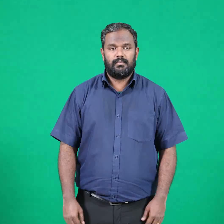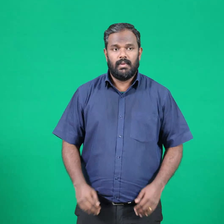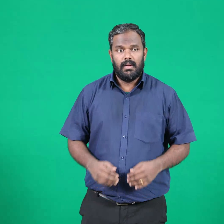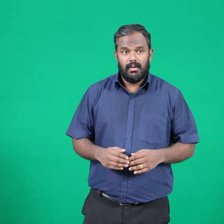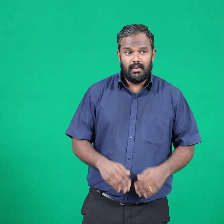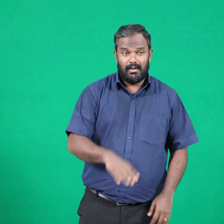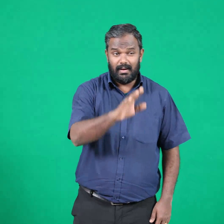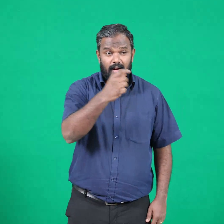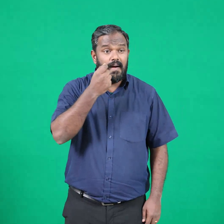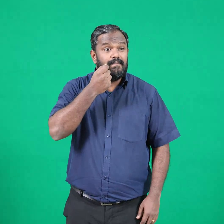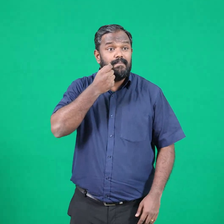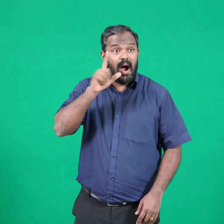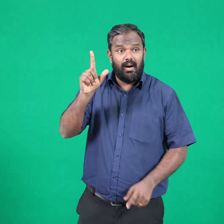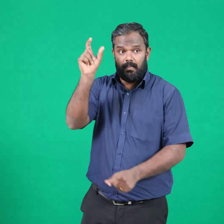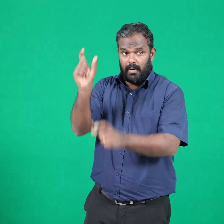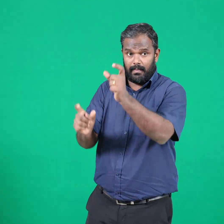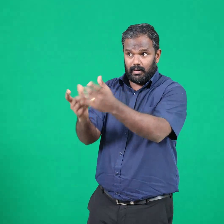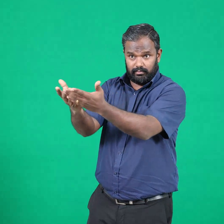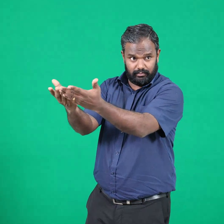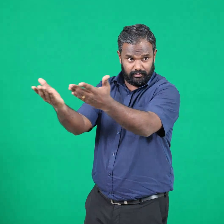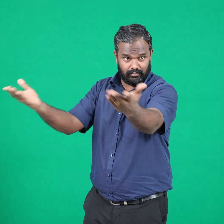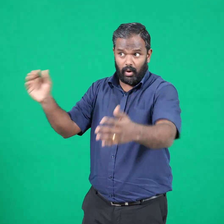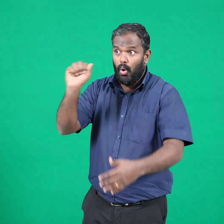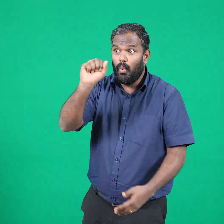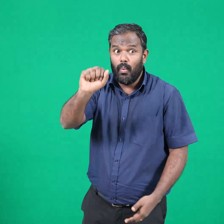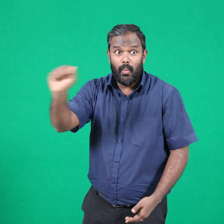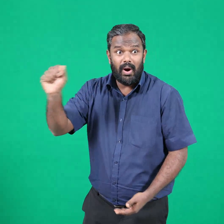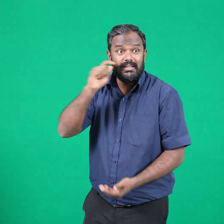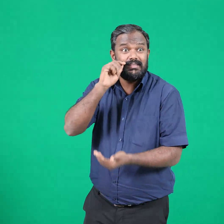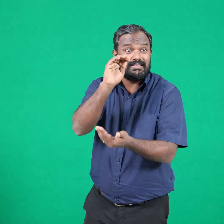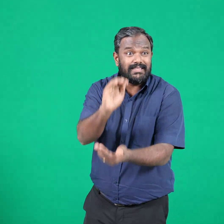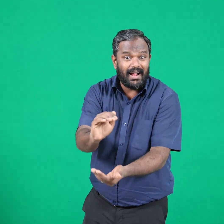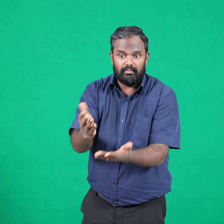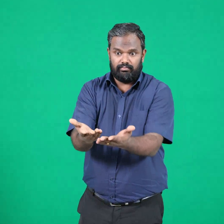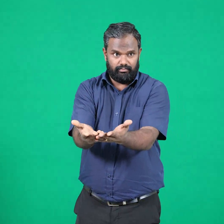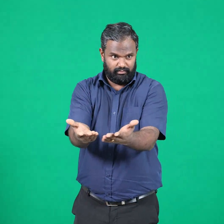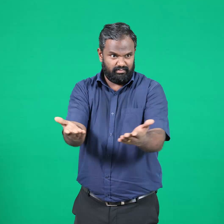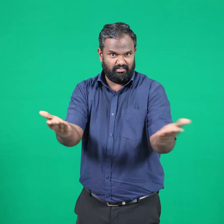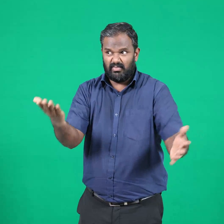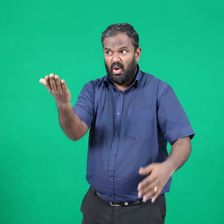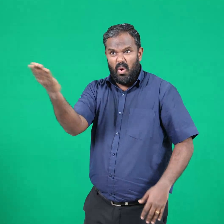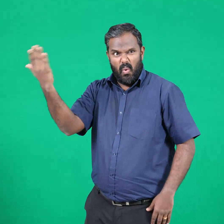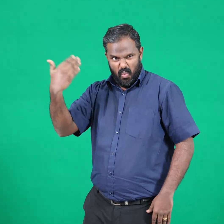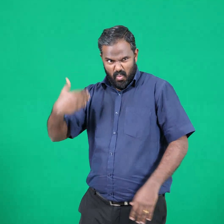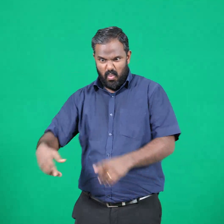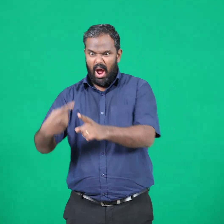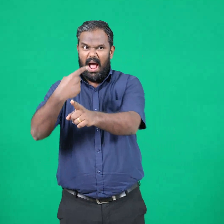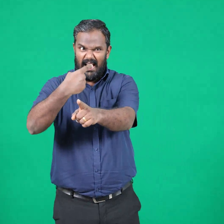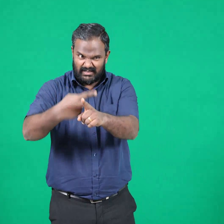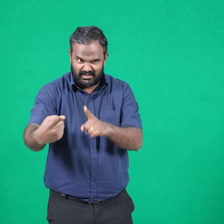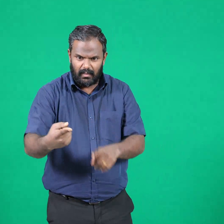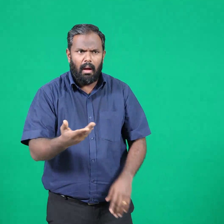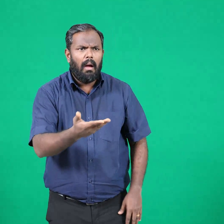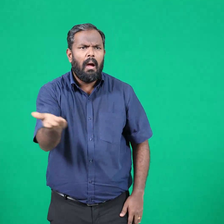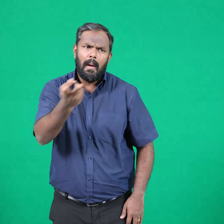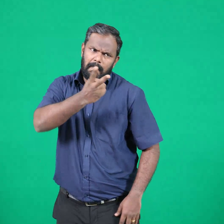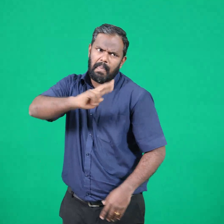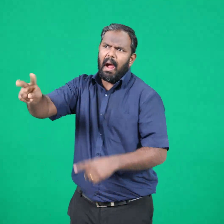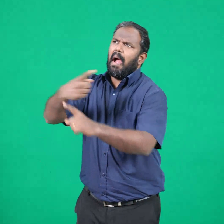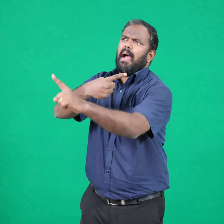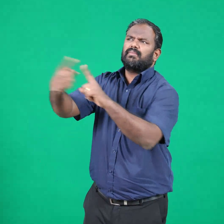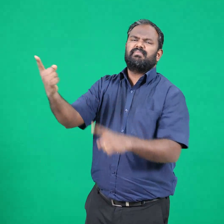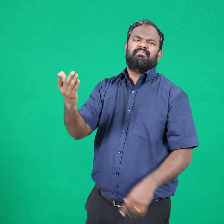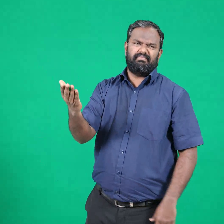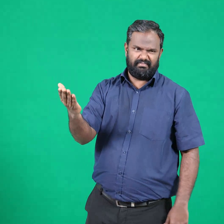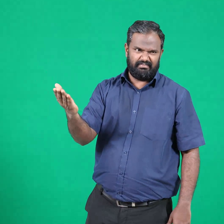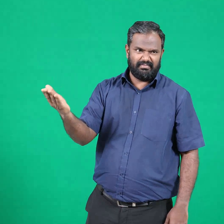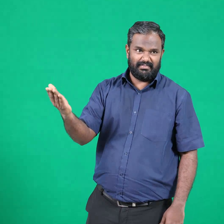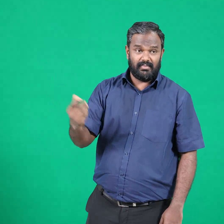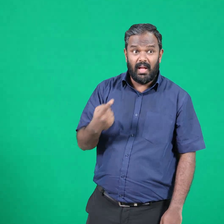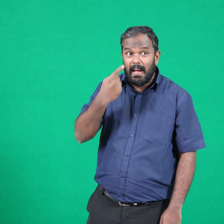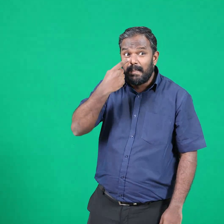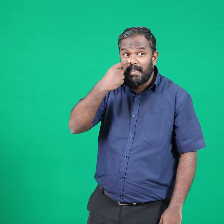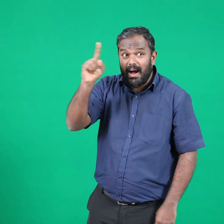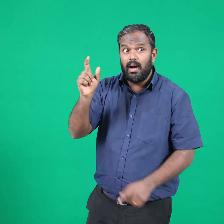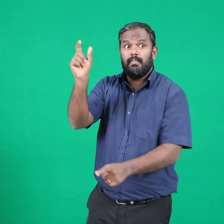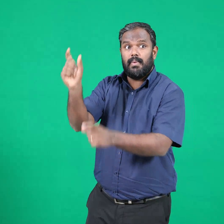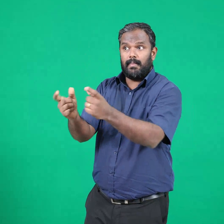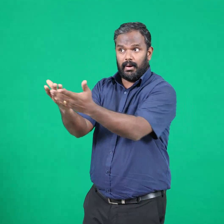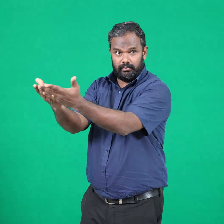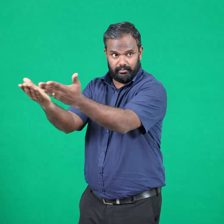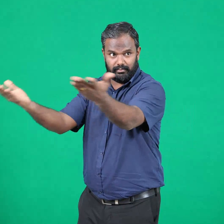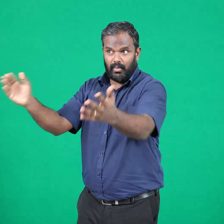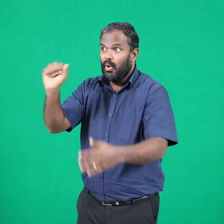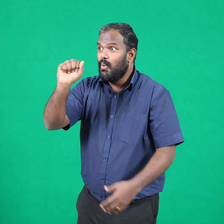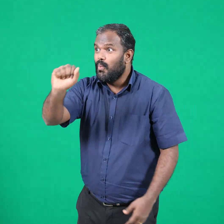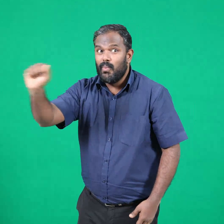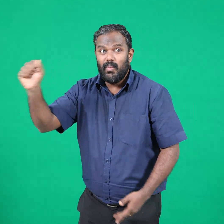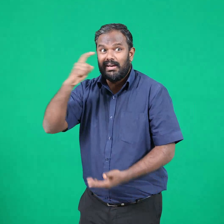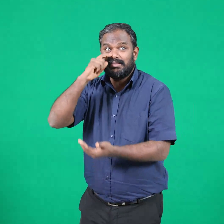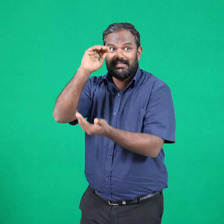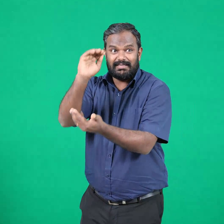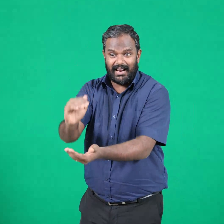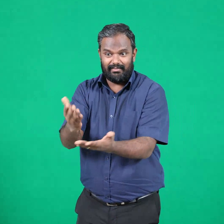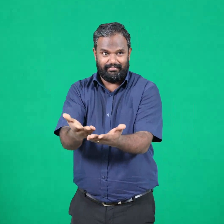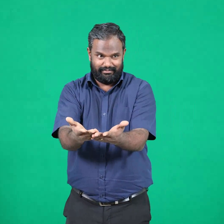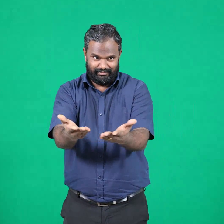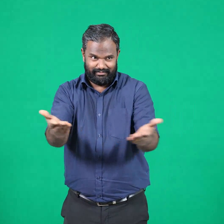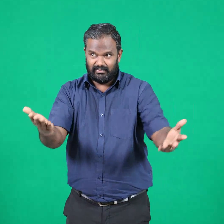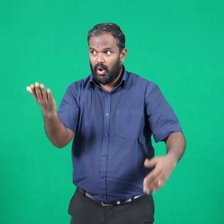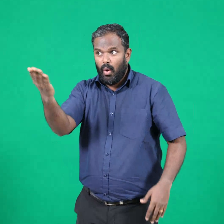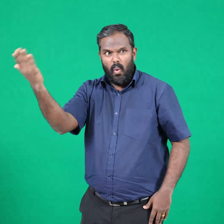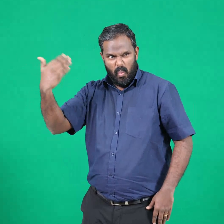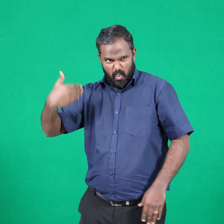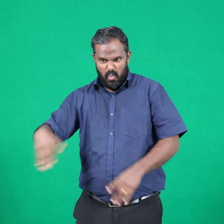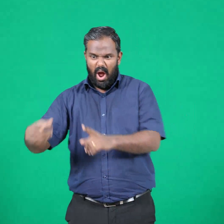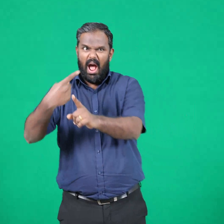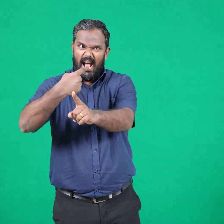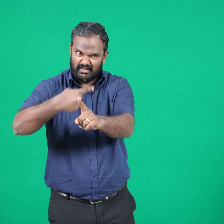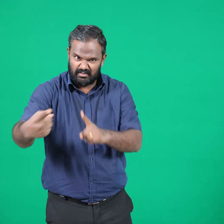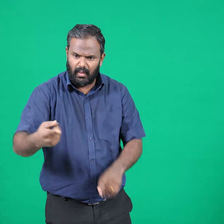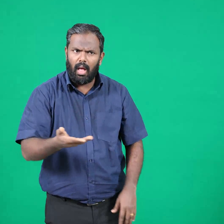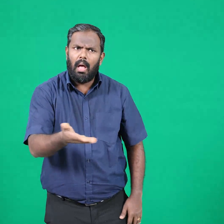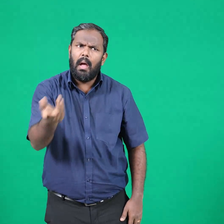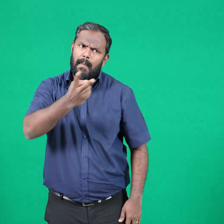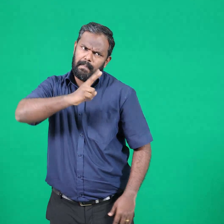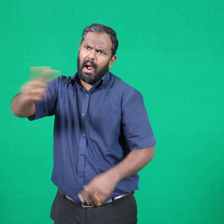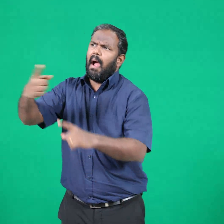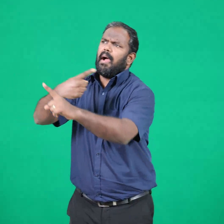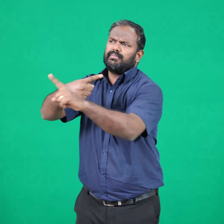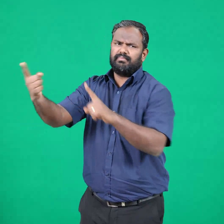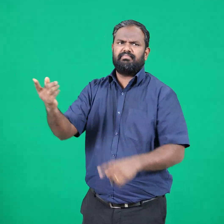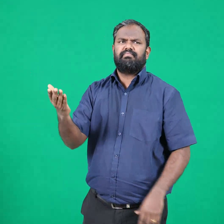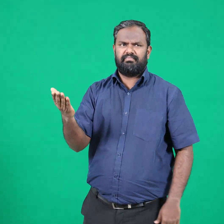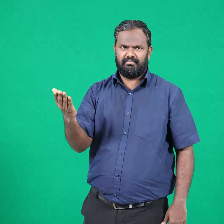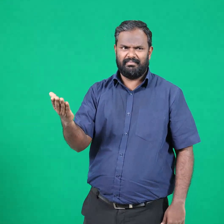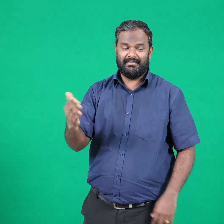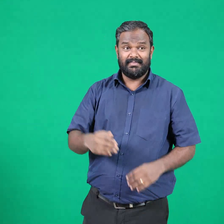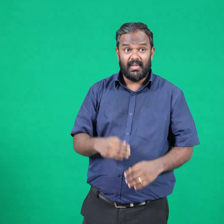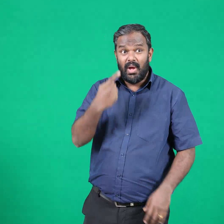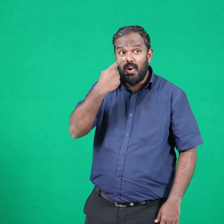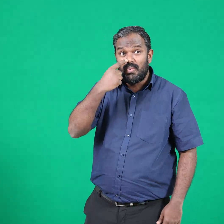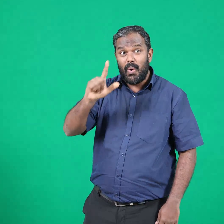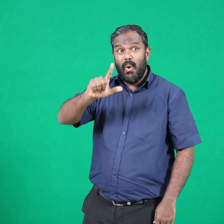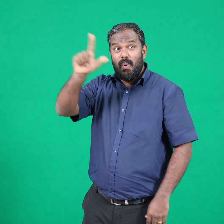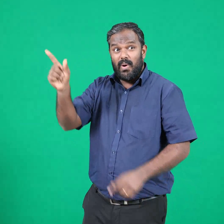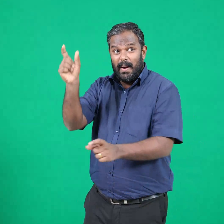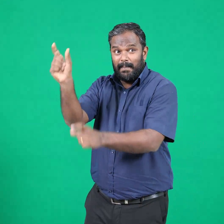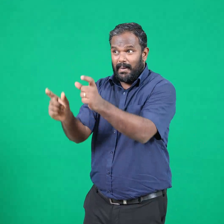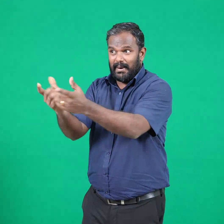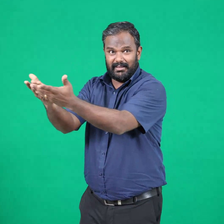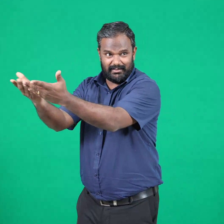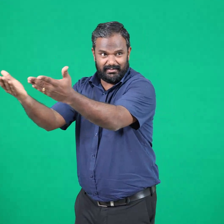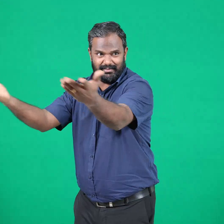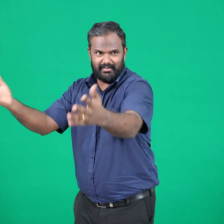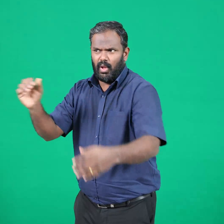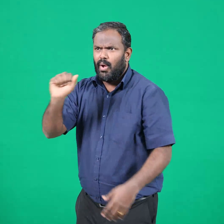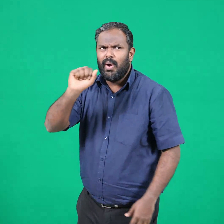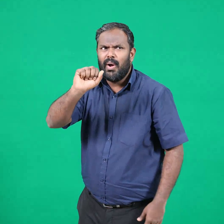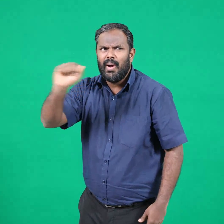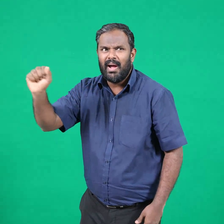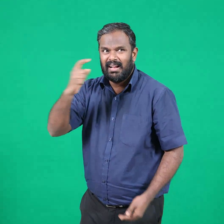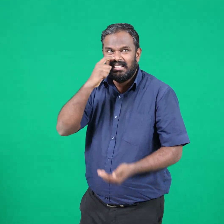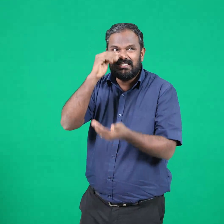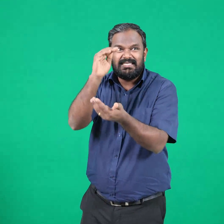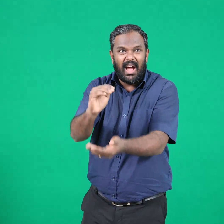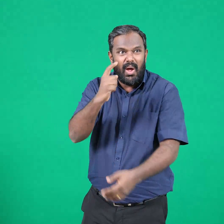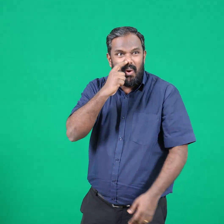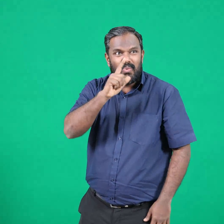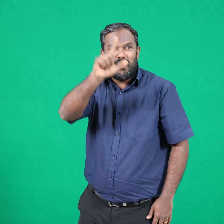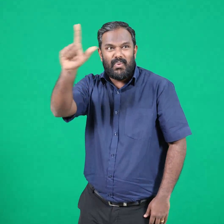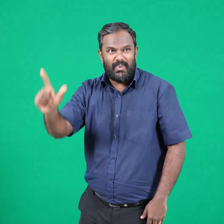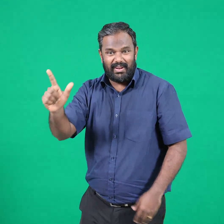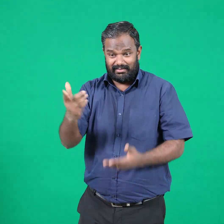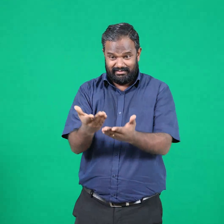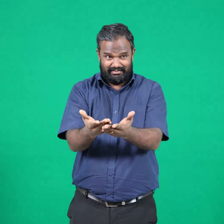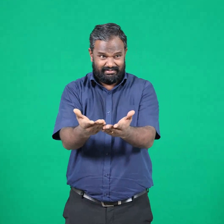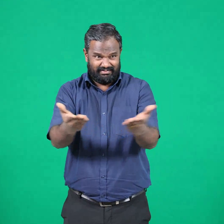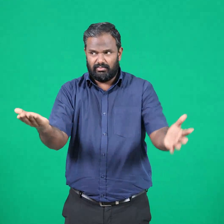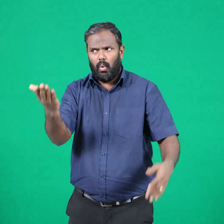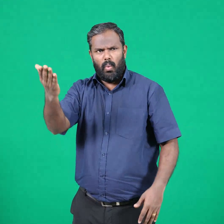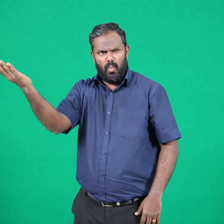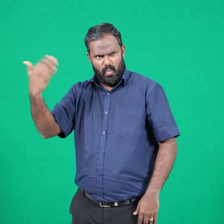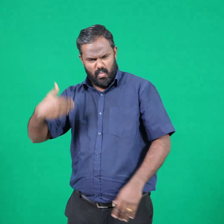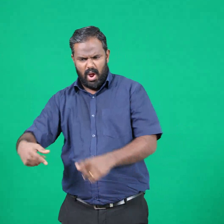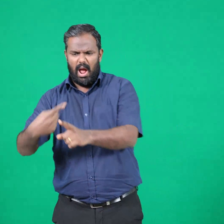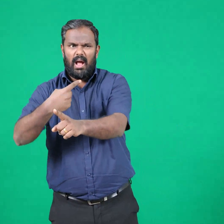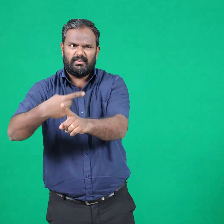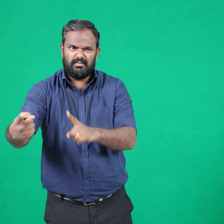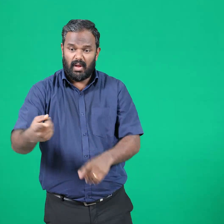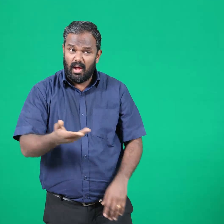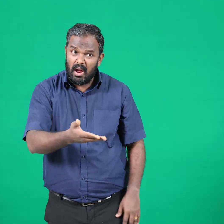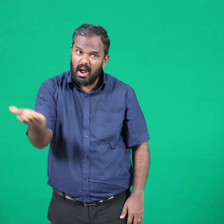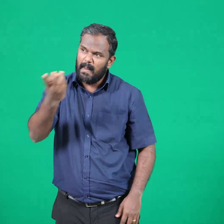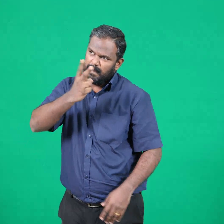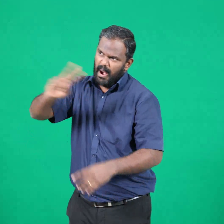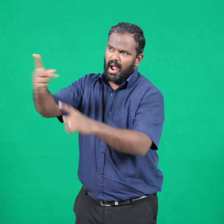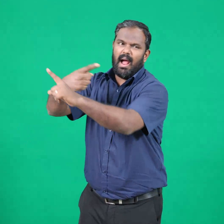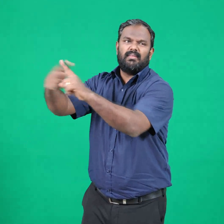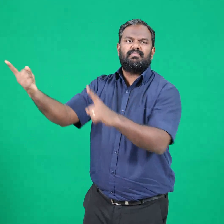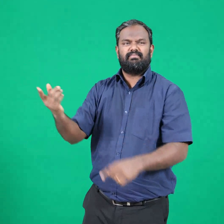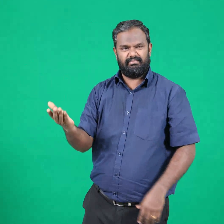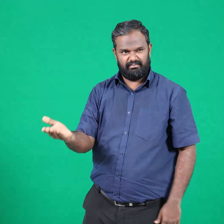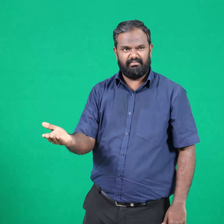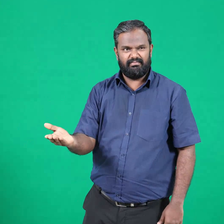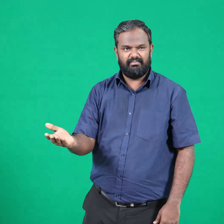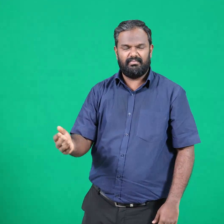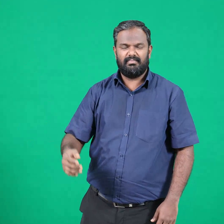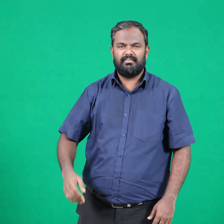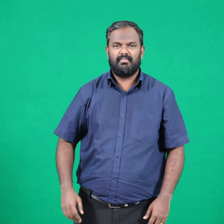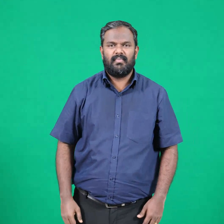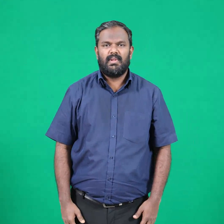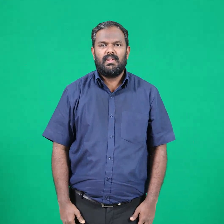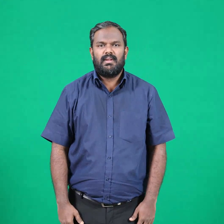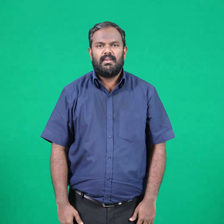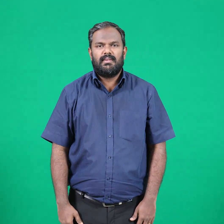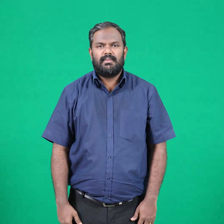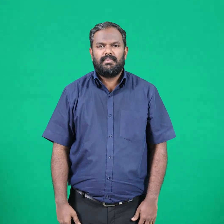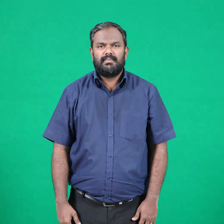They will be divided, father against son and son against father, mother against daughter and daughter against mother, mother-in-law against daughter-in-law and daughter-in-law against mother-in-law."